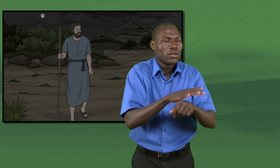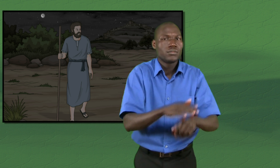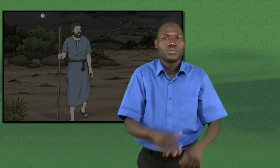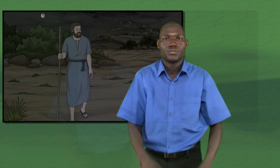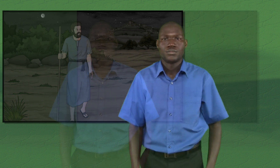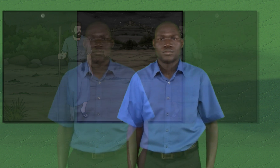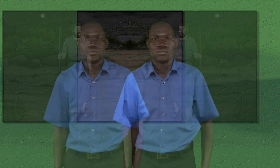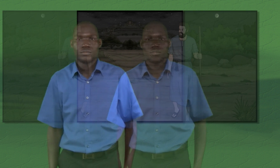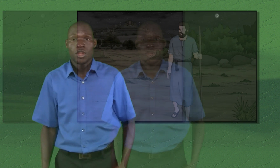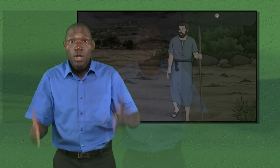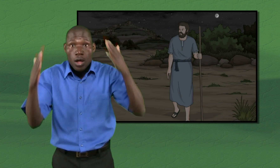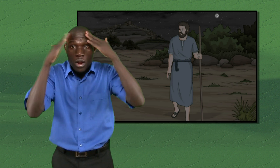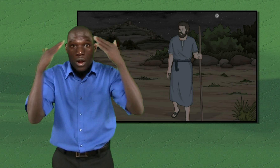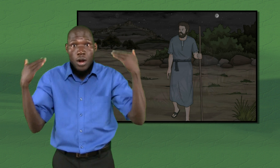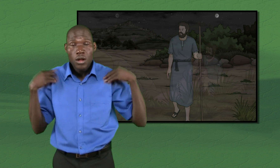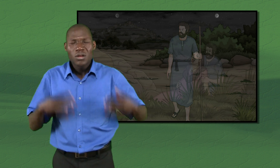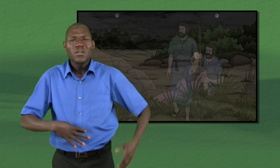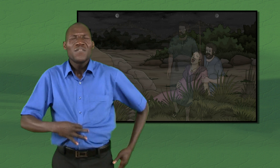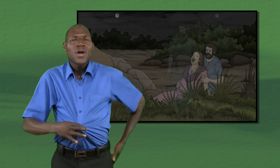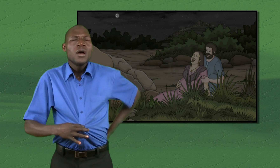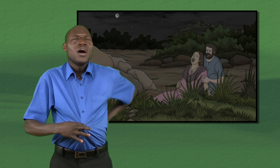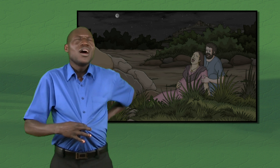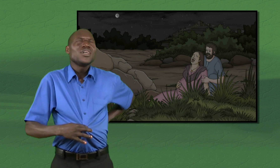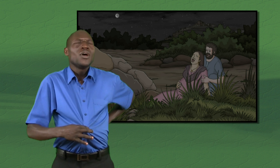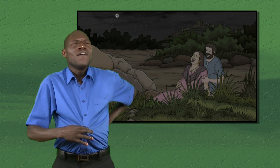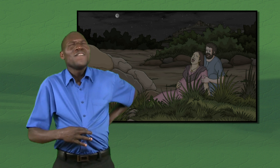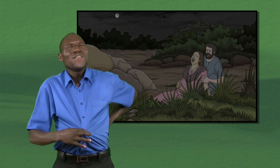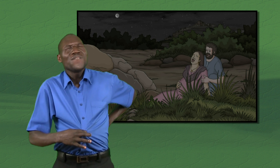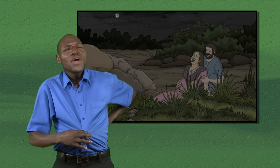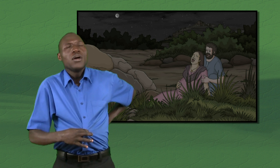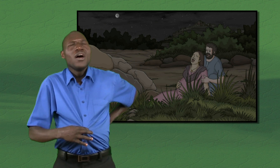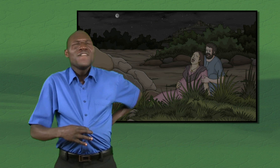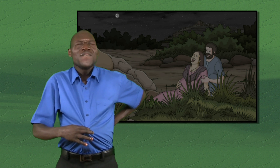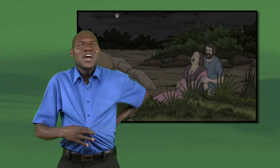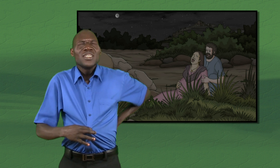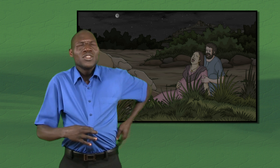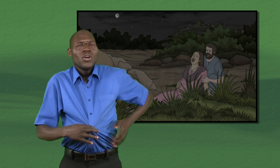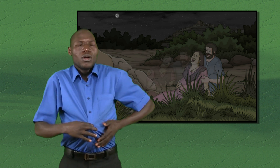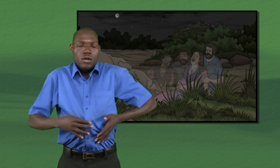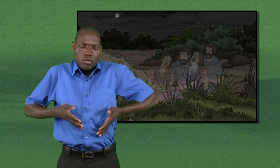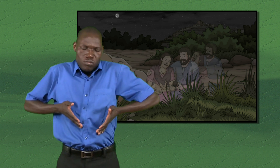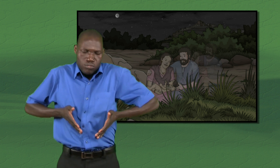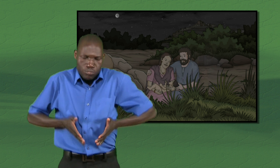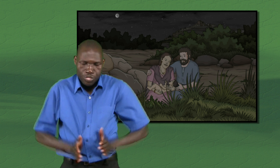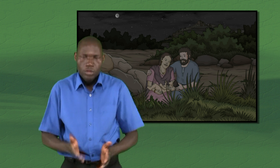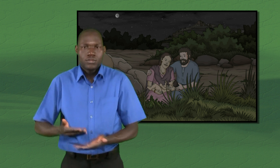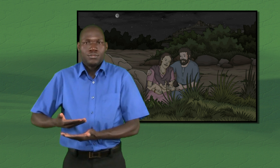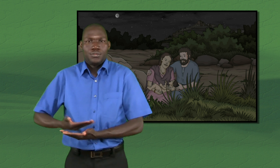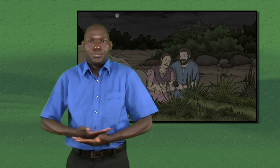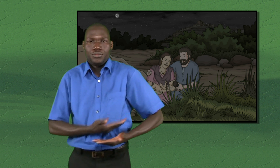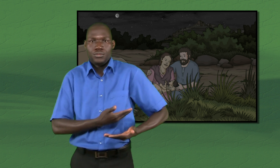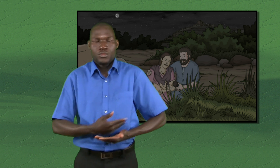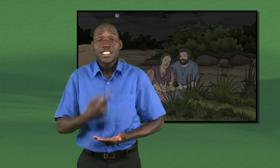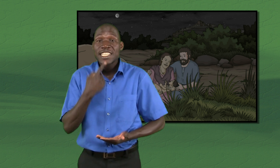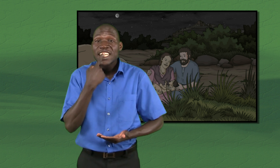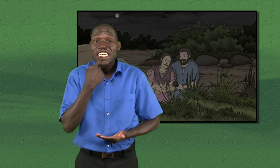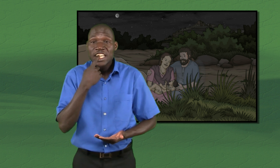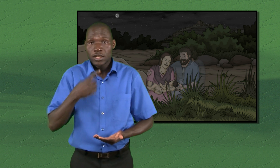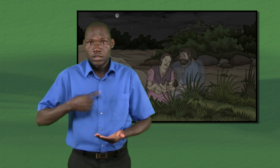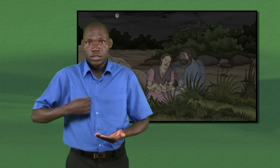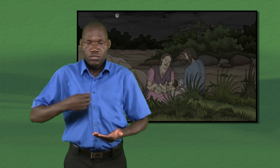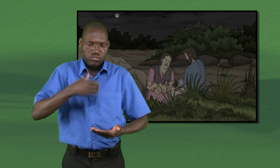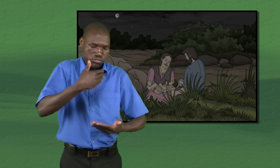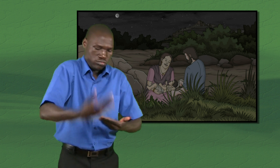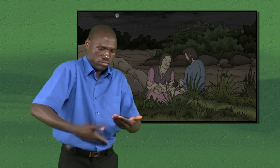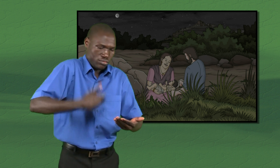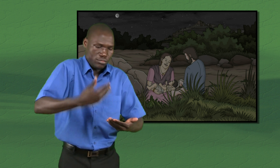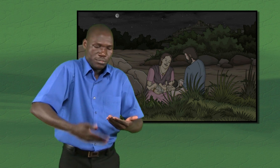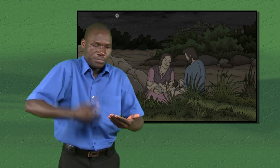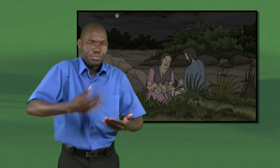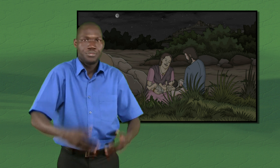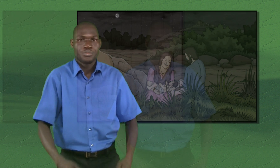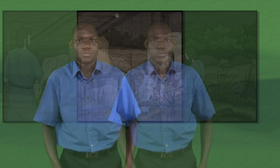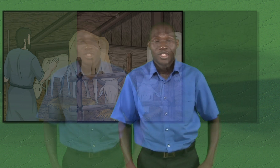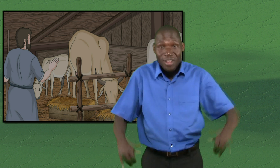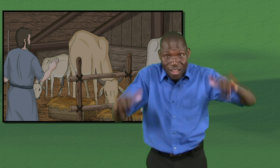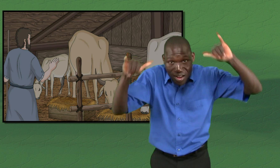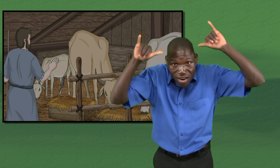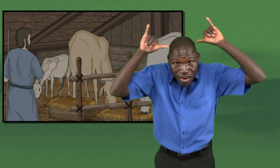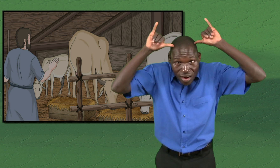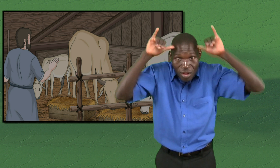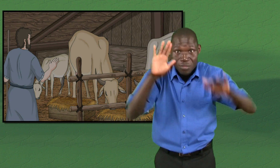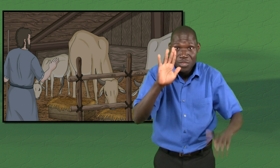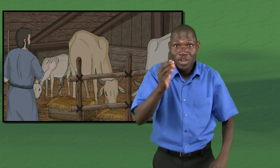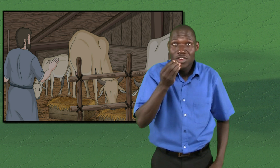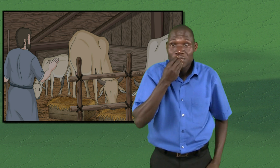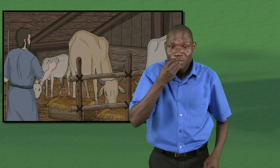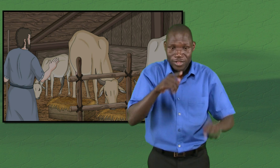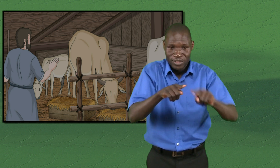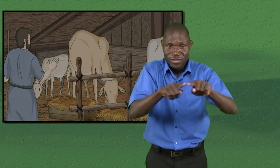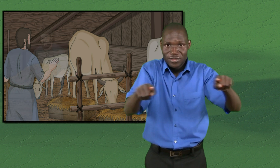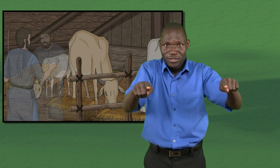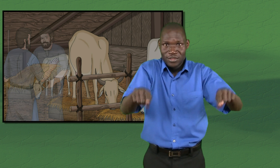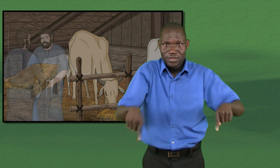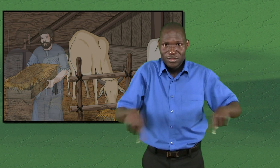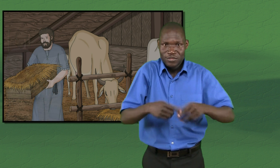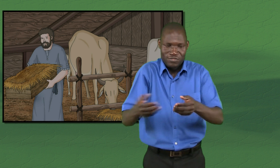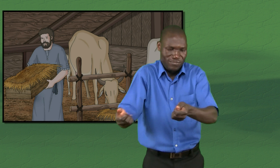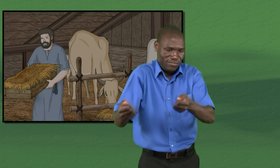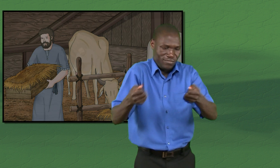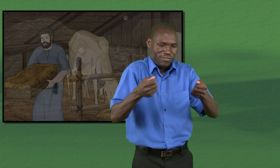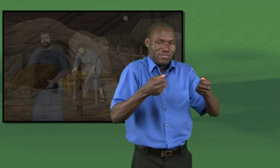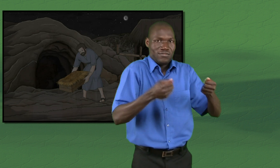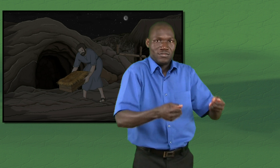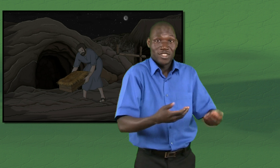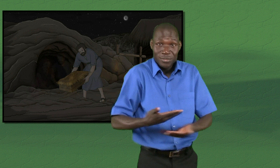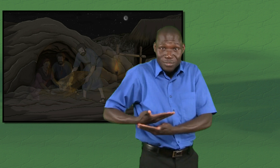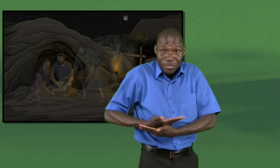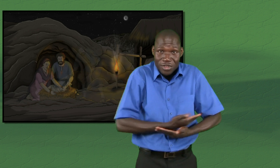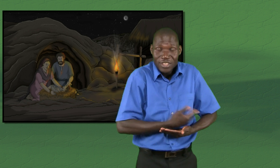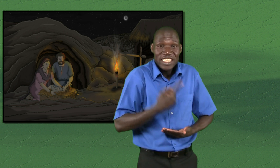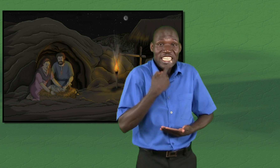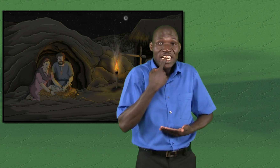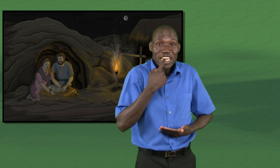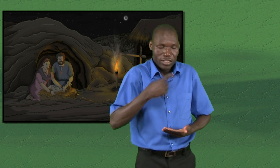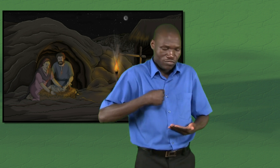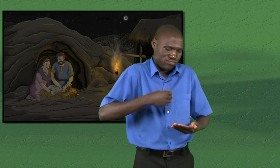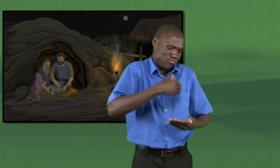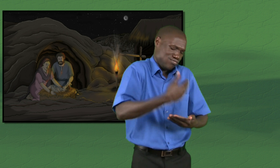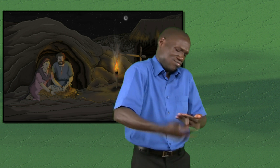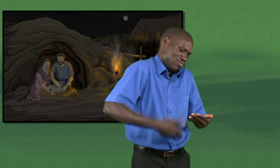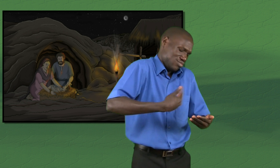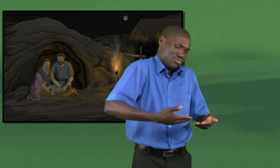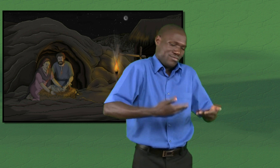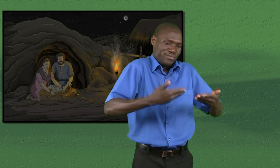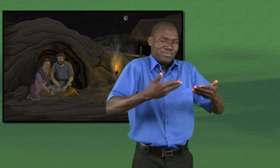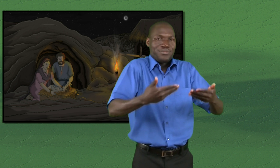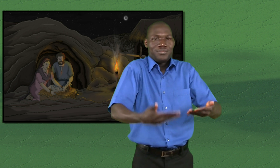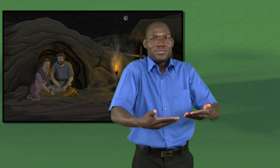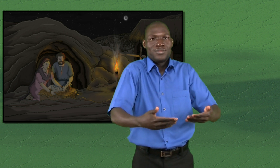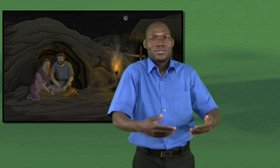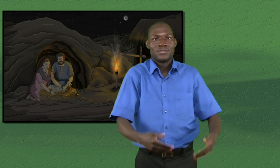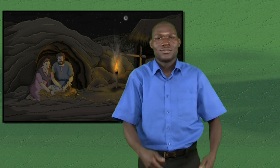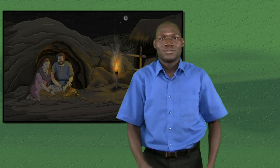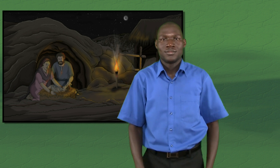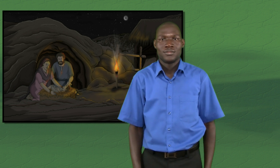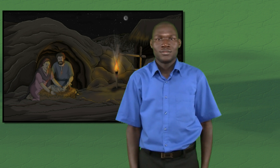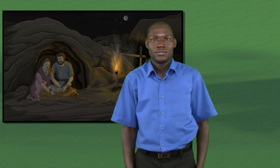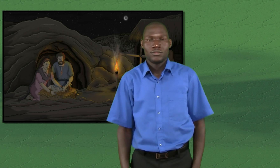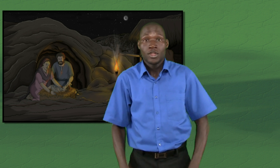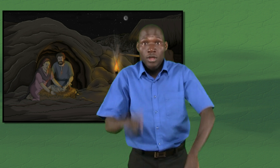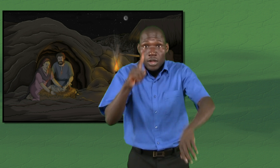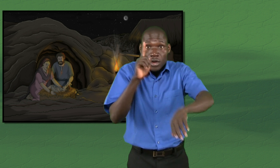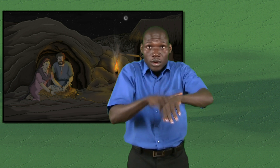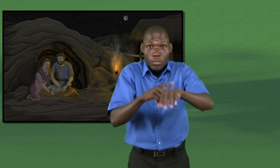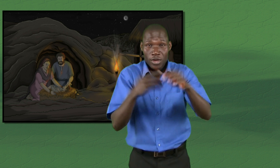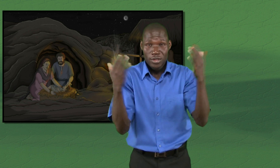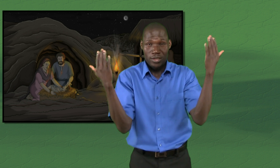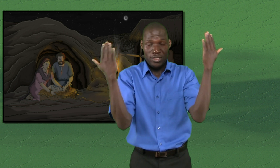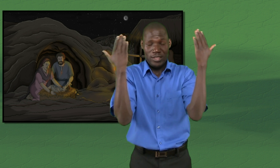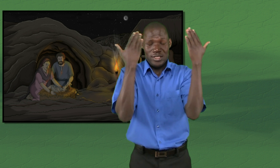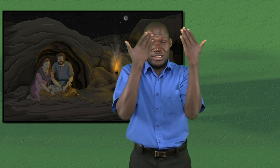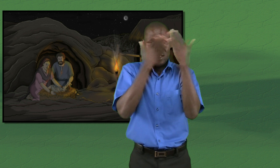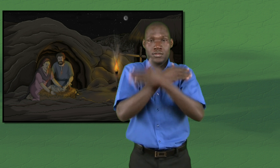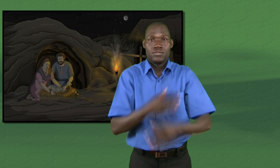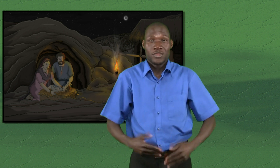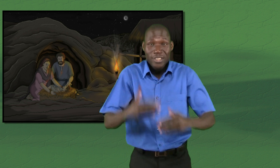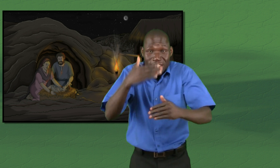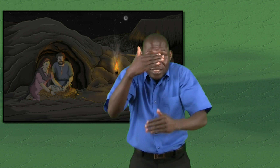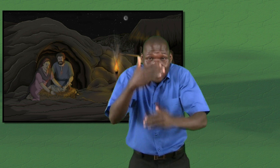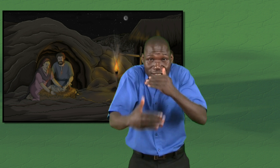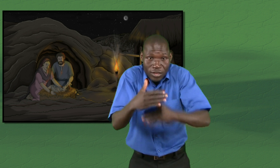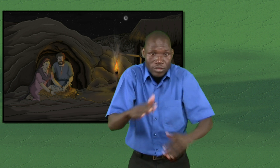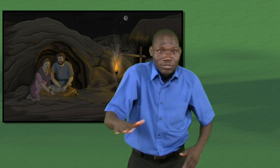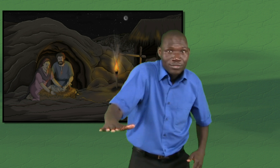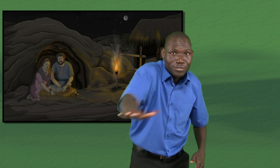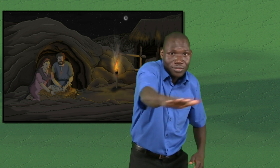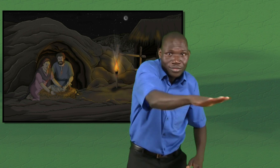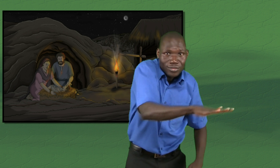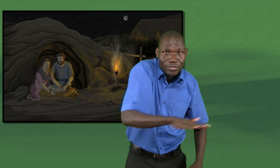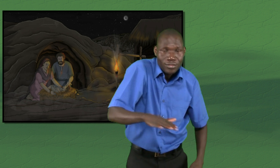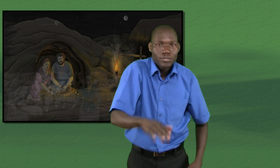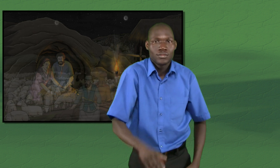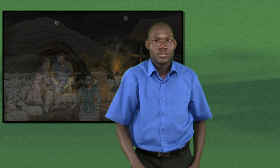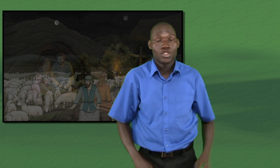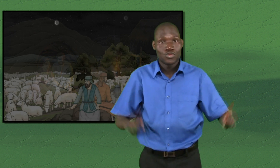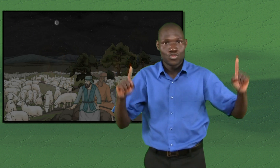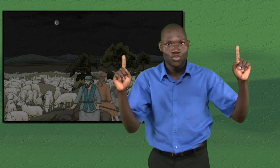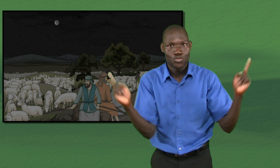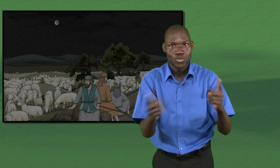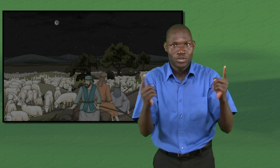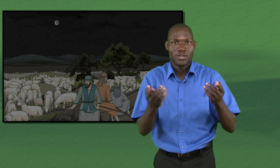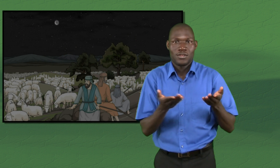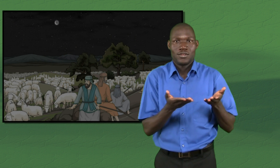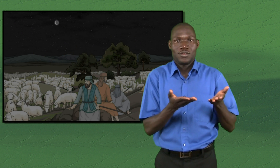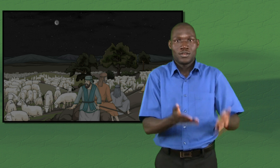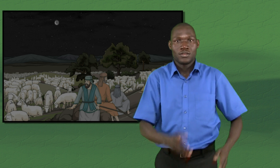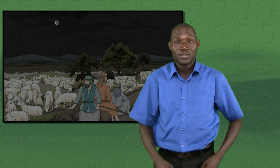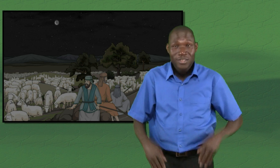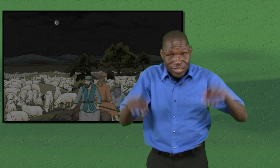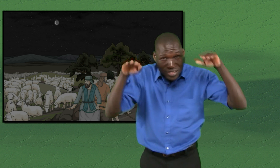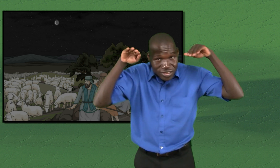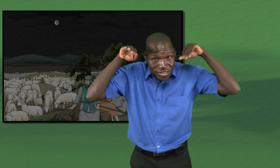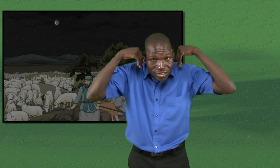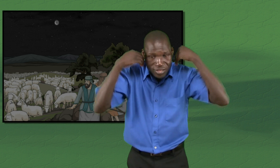And she gave birth to her firstborn, a Son. She wrapped Him in swaddling cloths and laid Him in a manger, because there was no room for them in the inn.